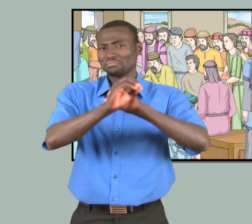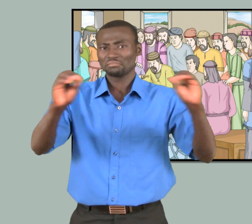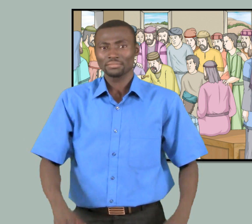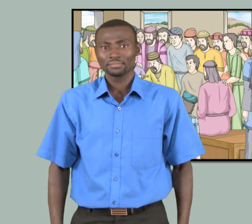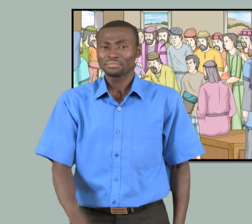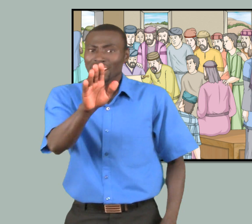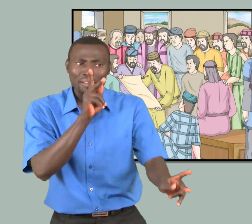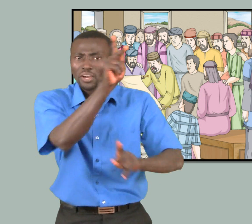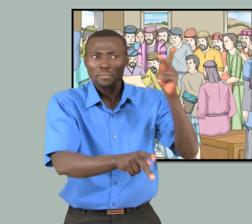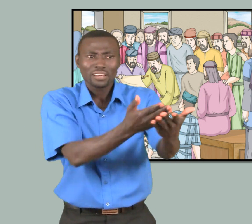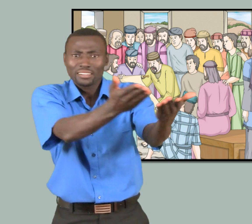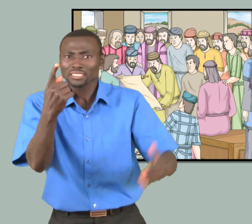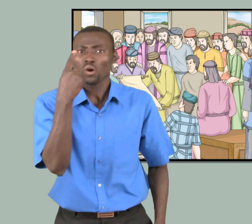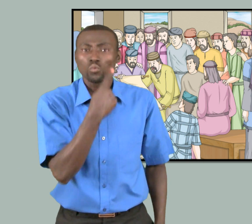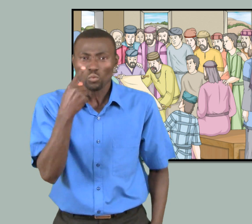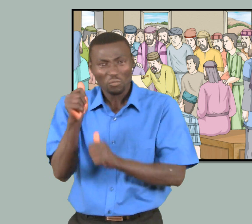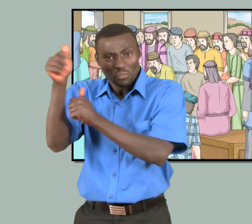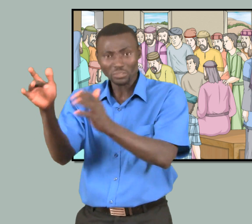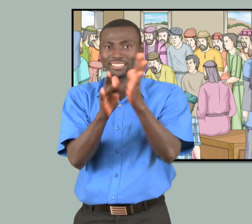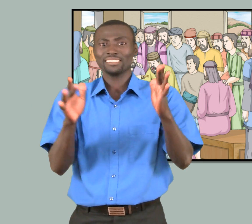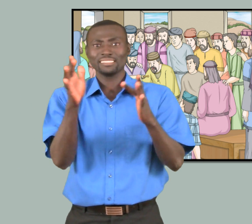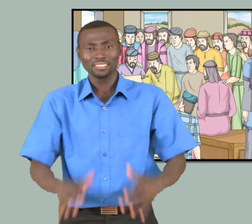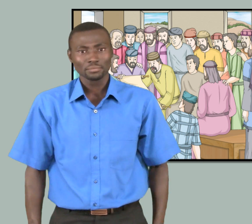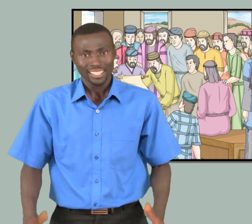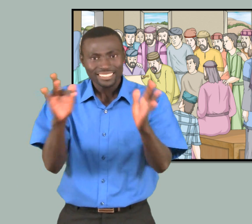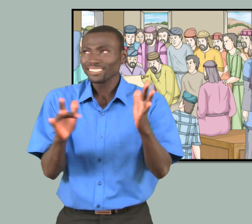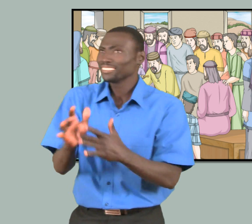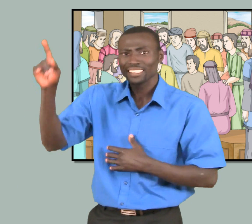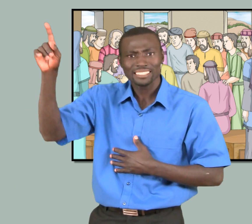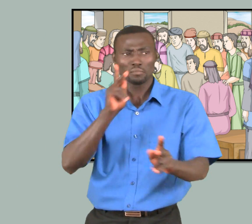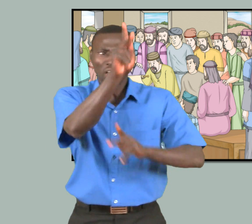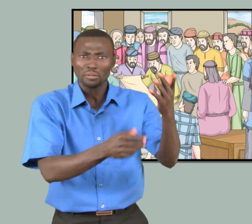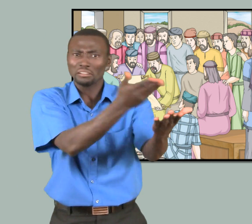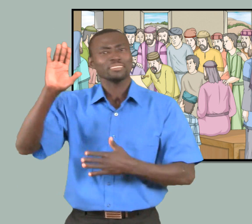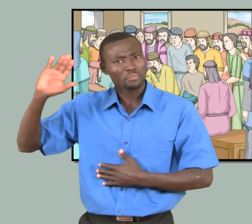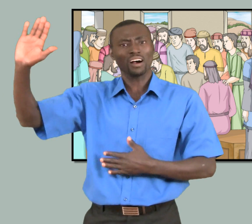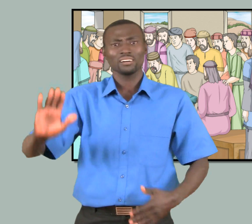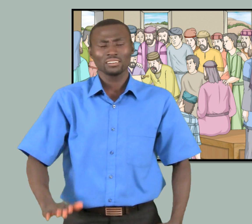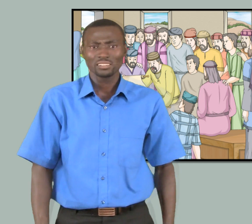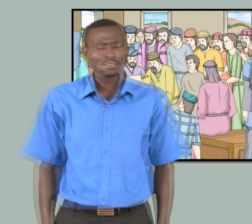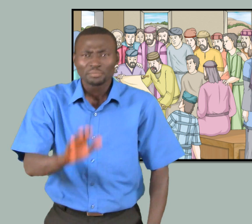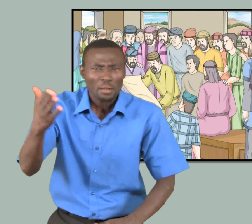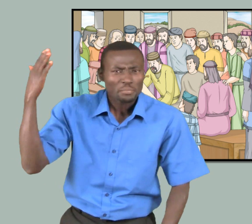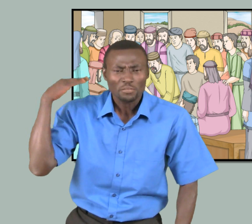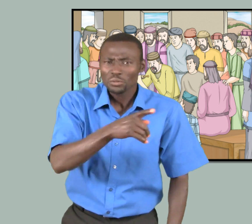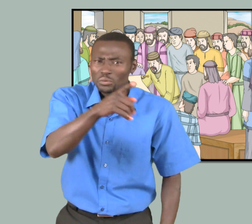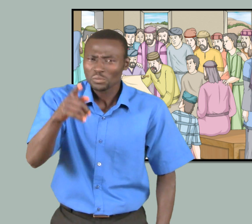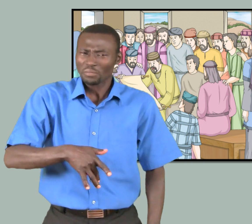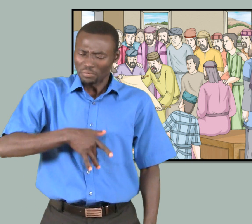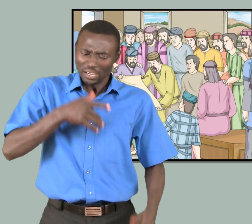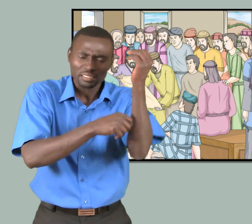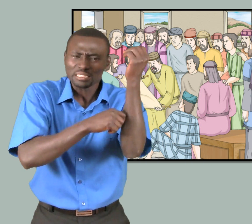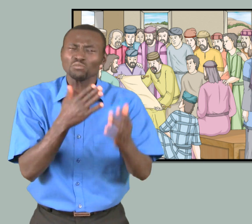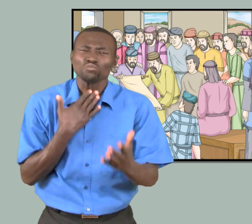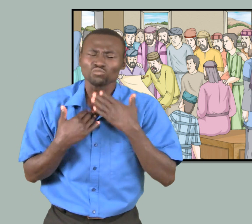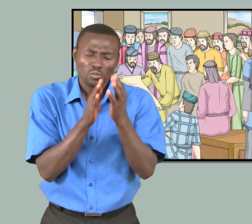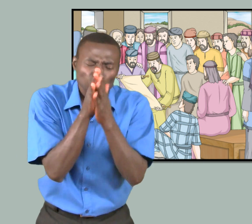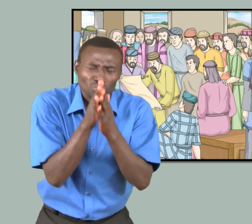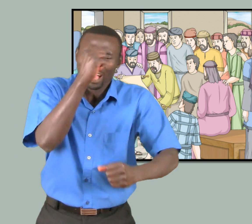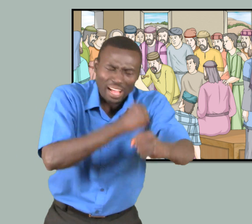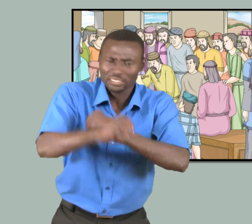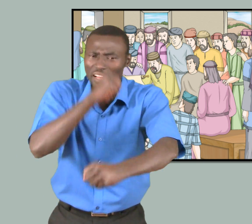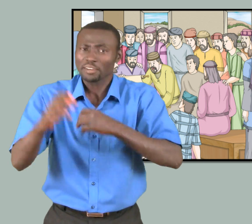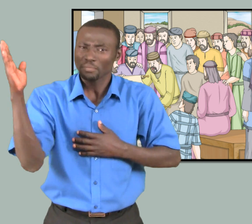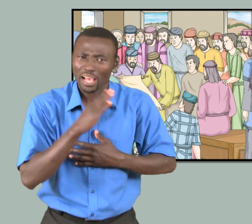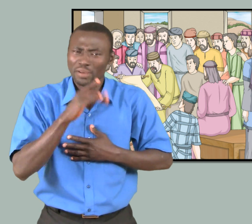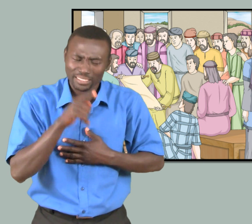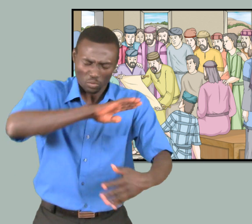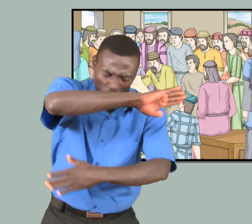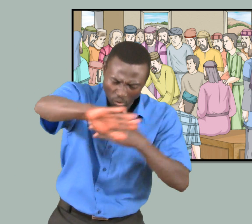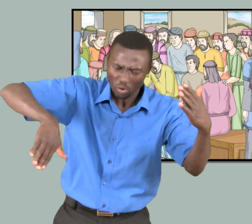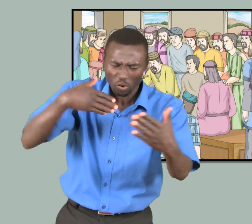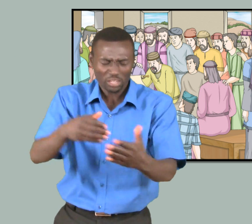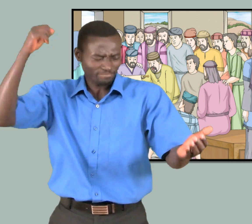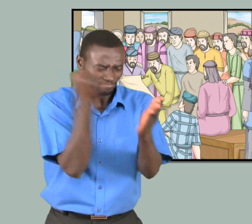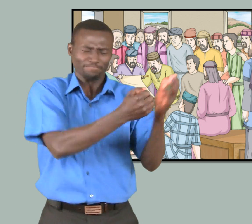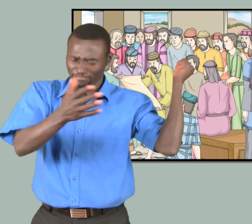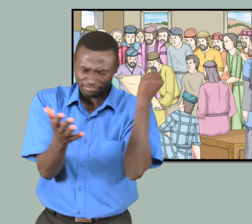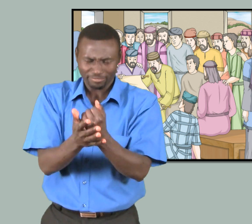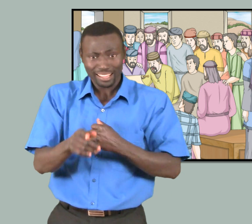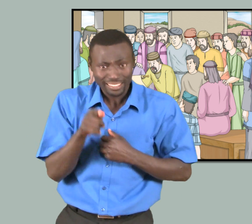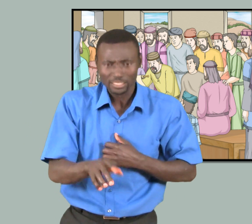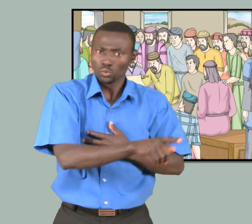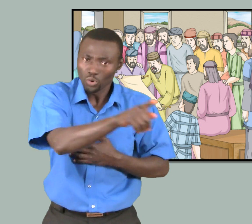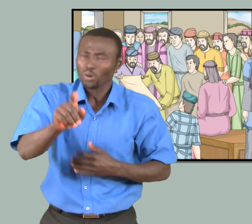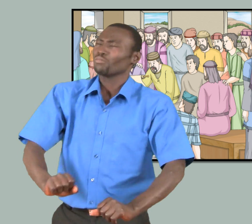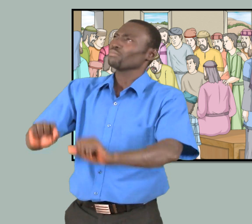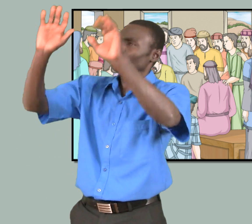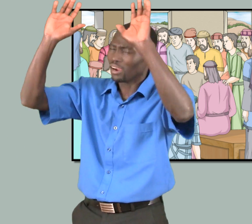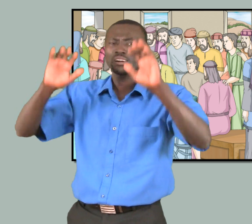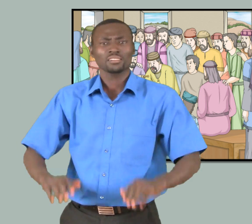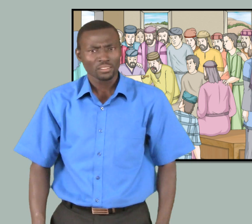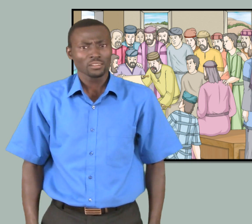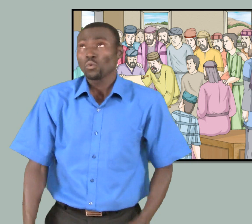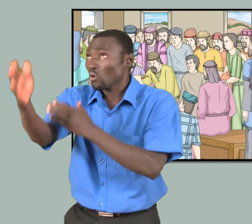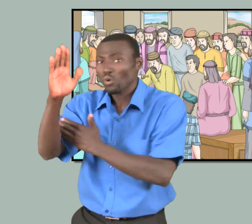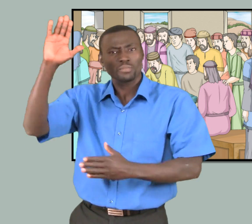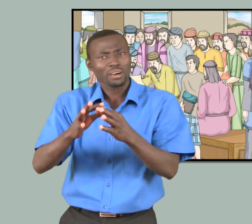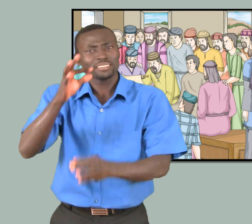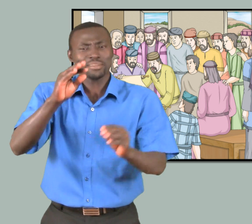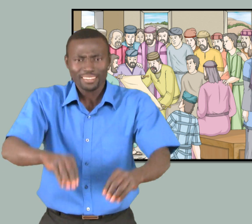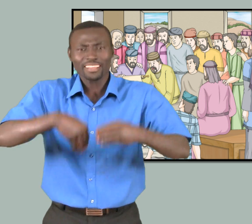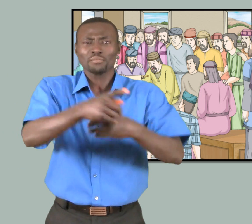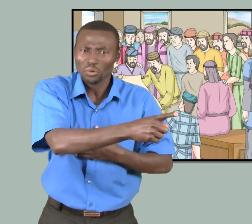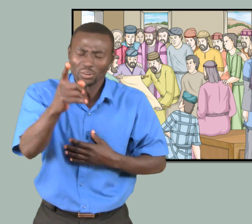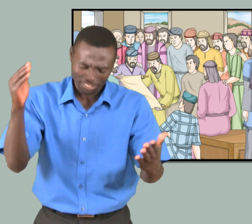Those who belong to Christ Jesus have crucified the flesh with its passions and desires.